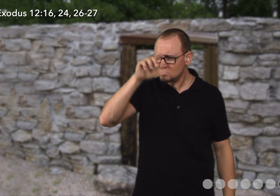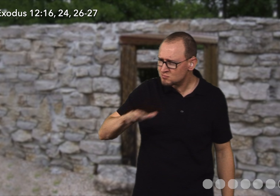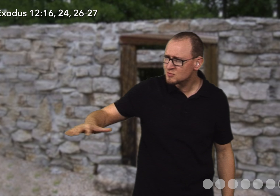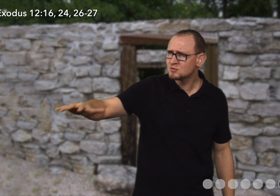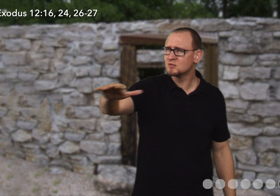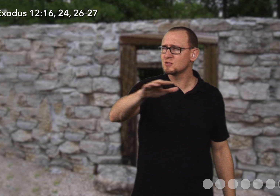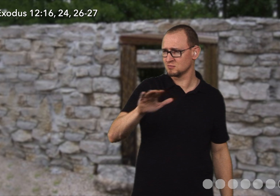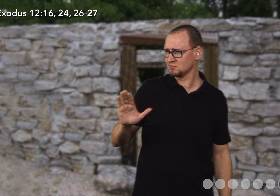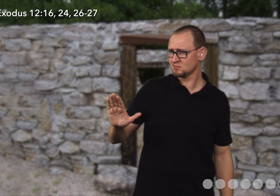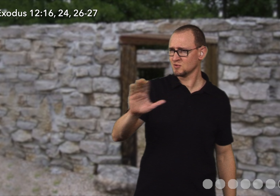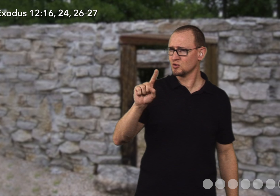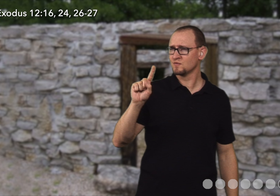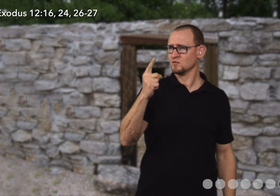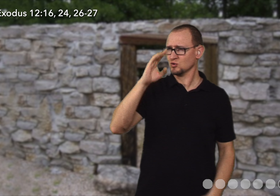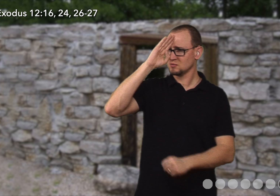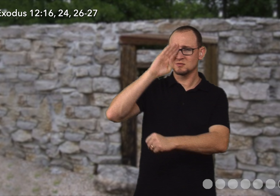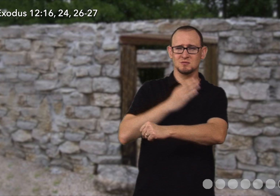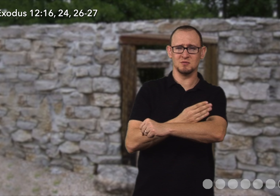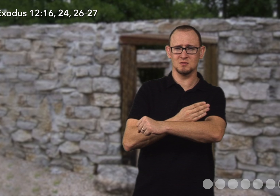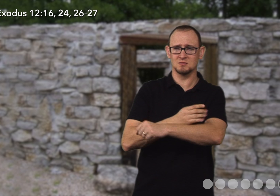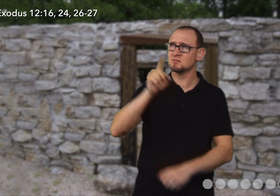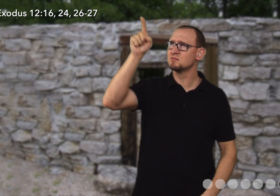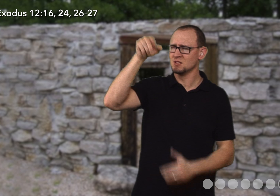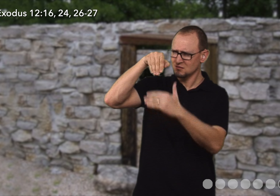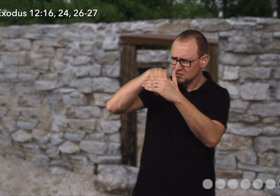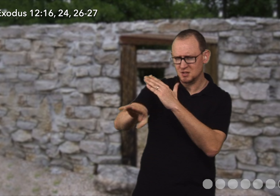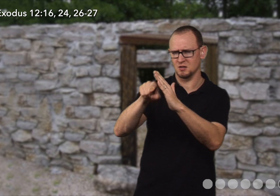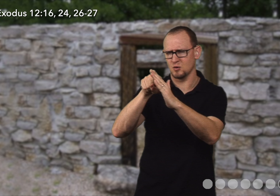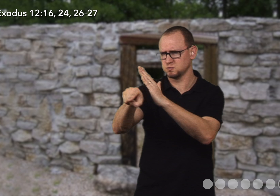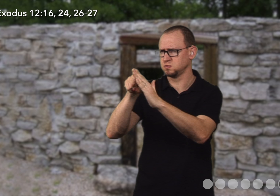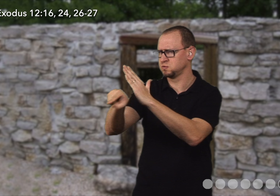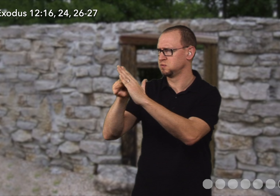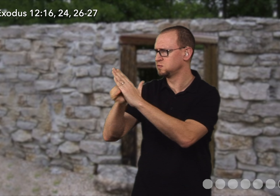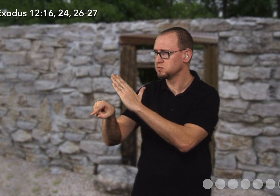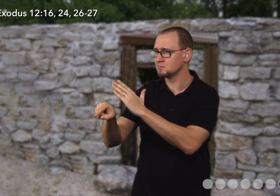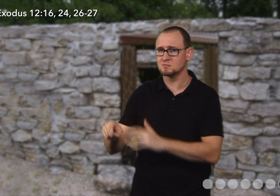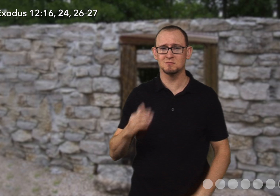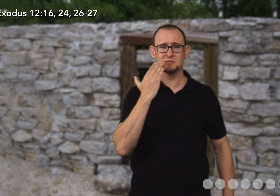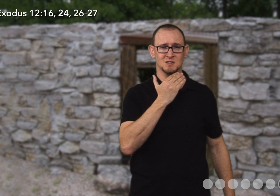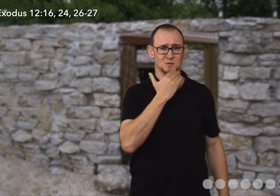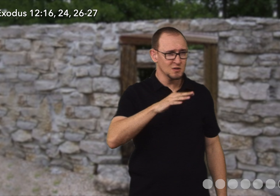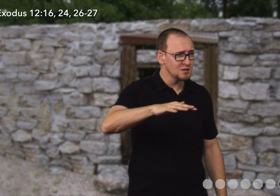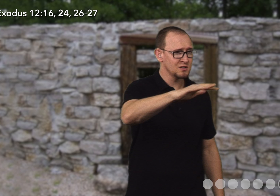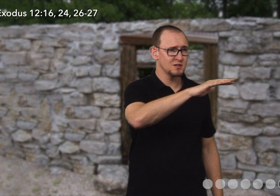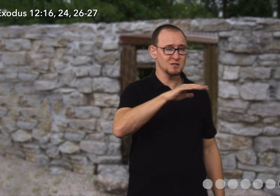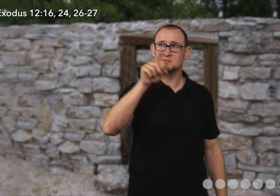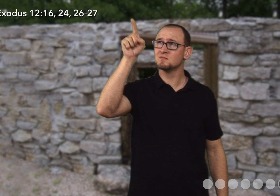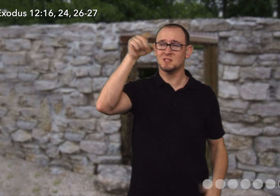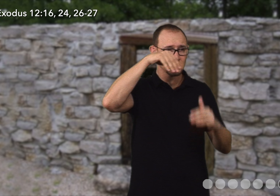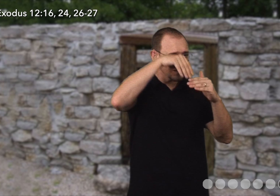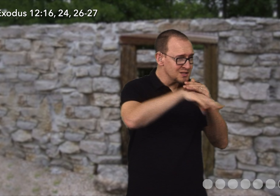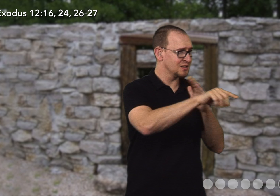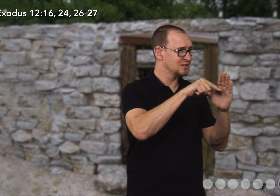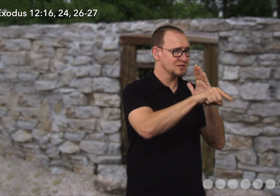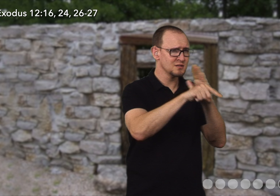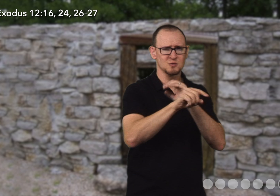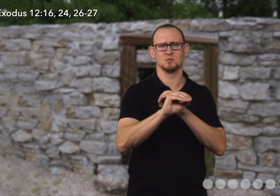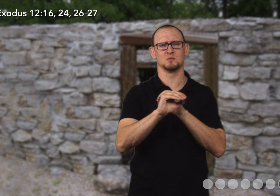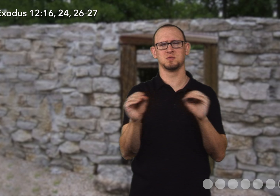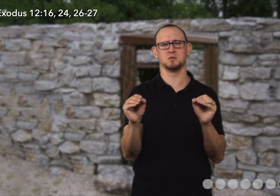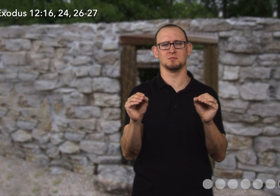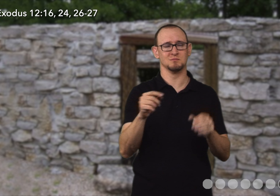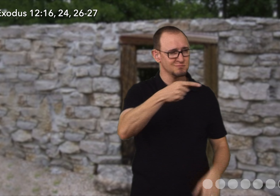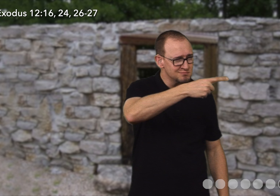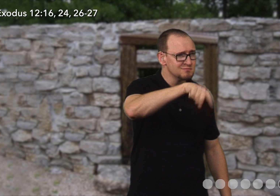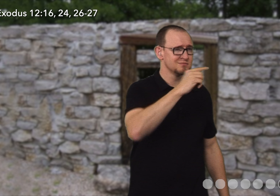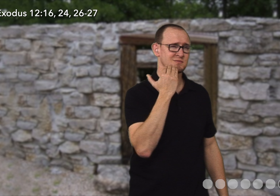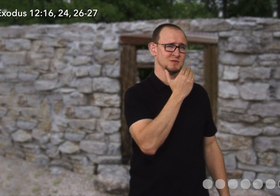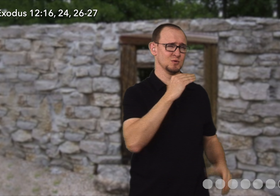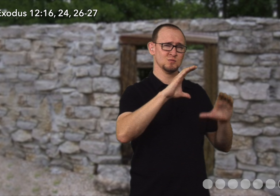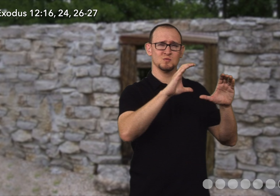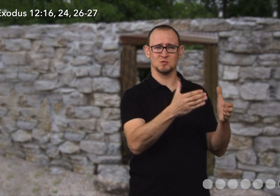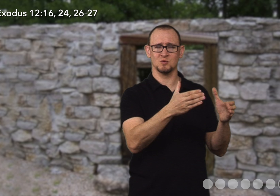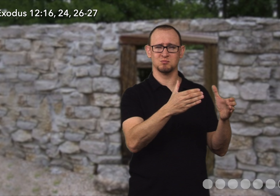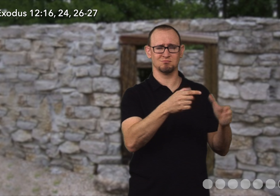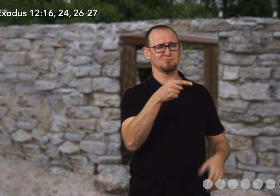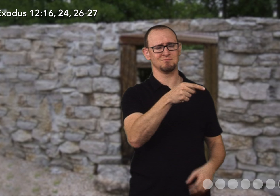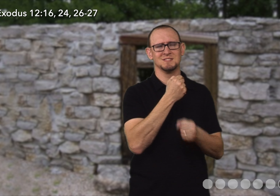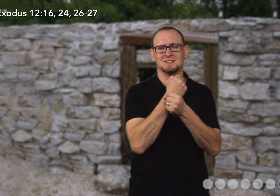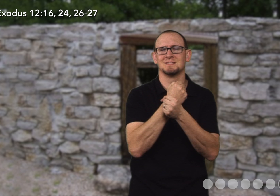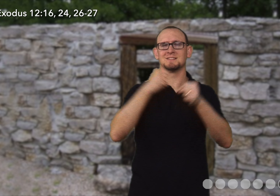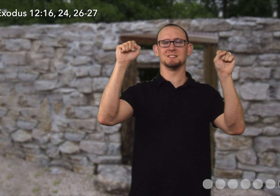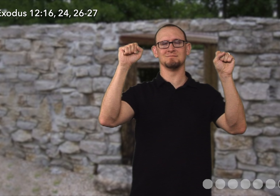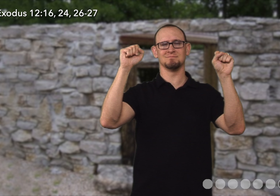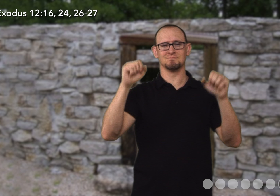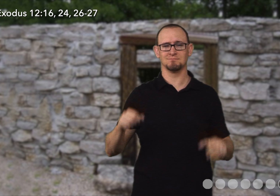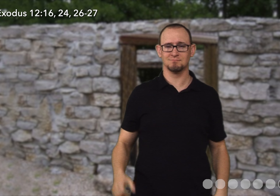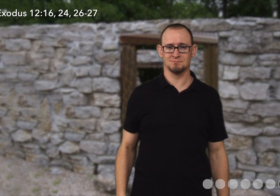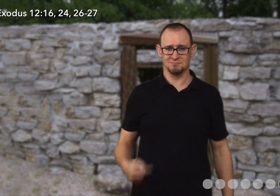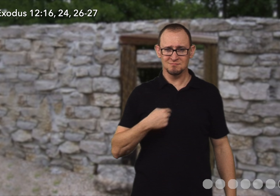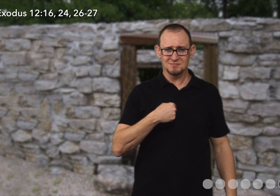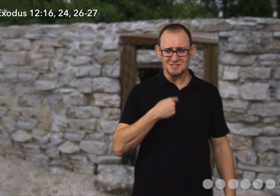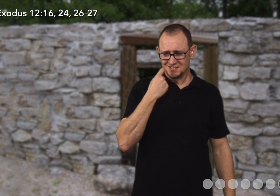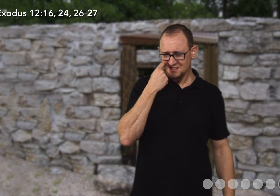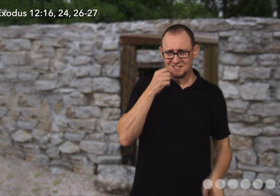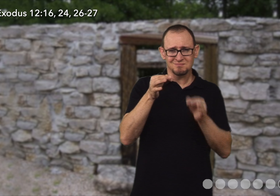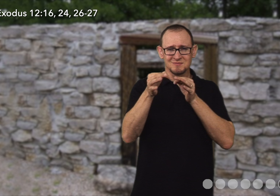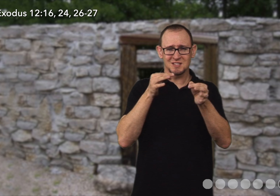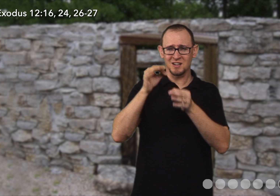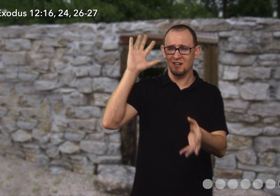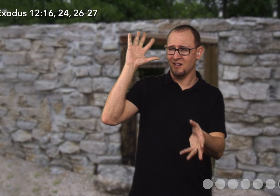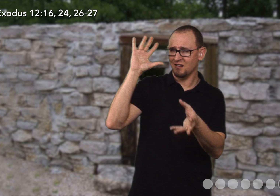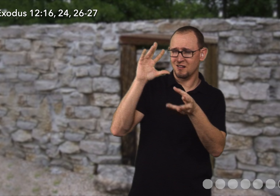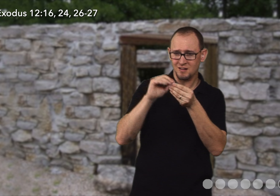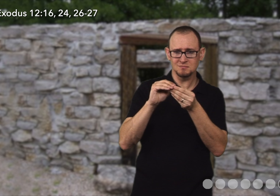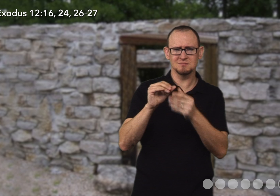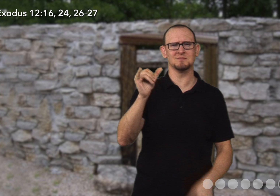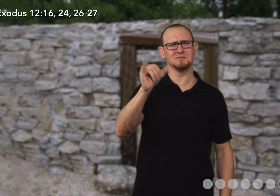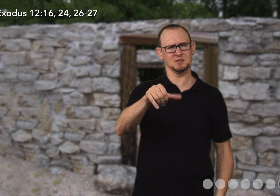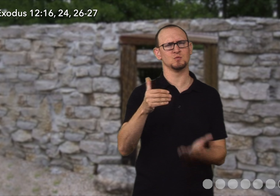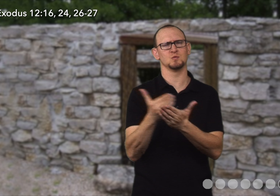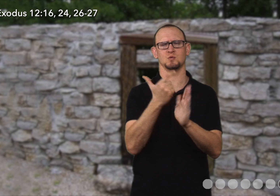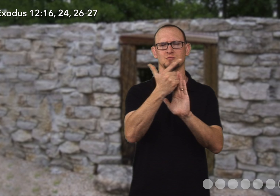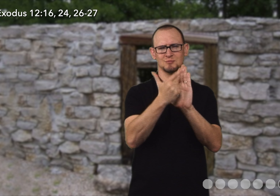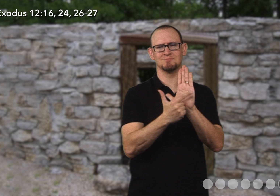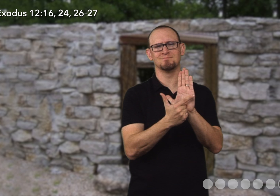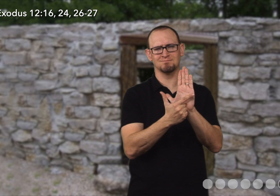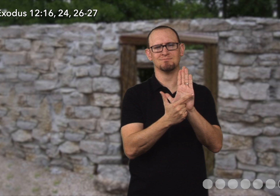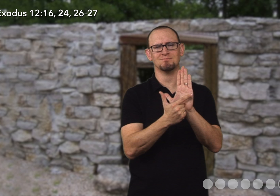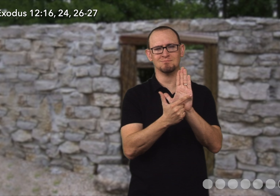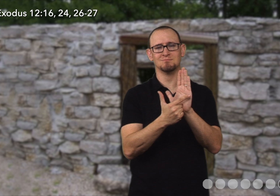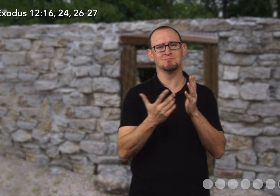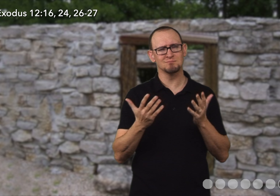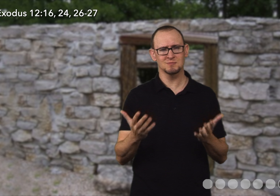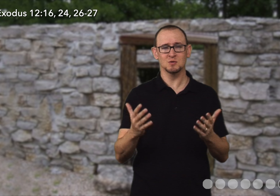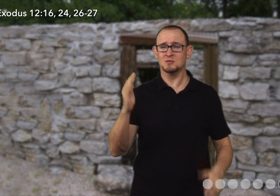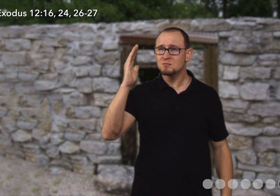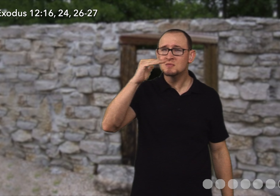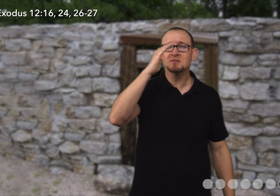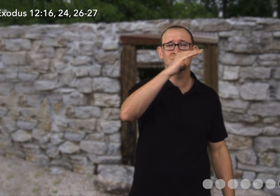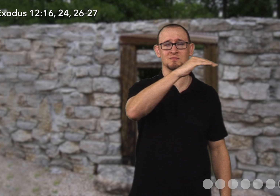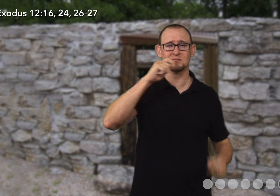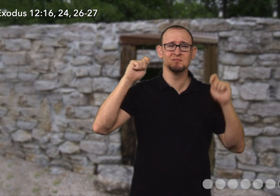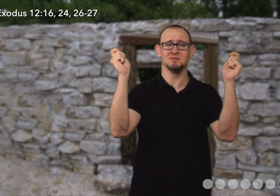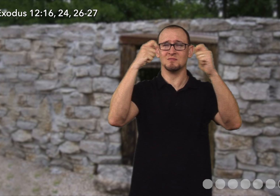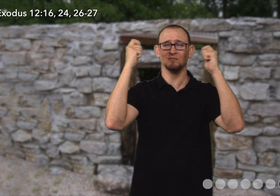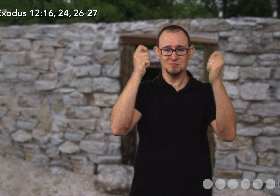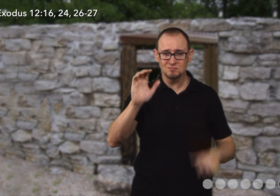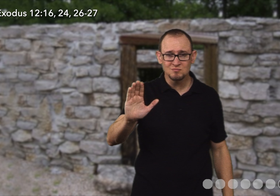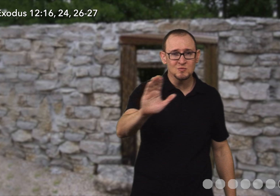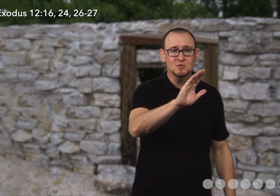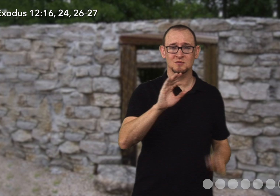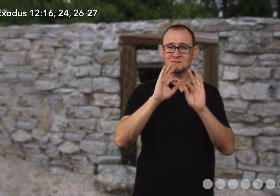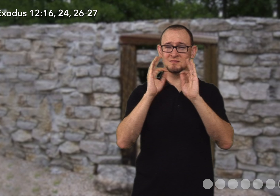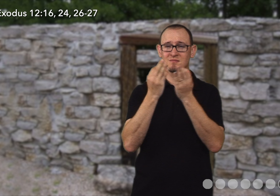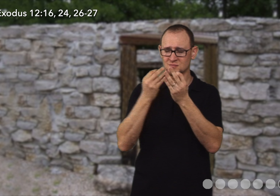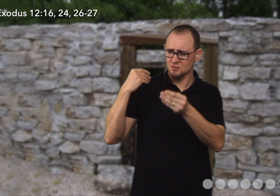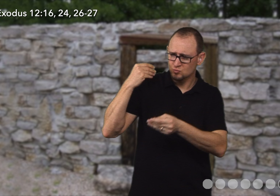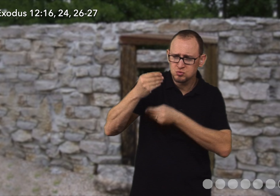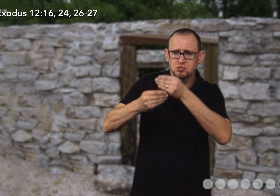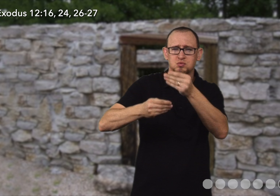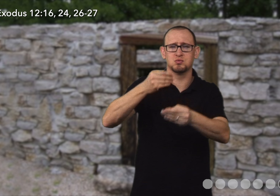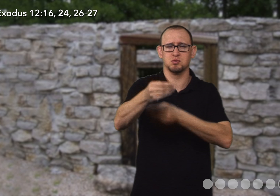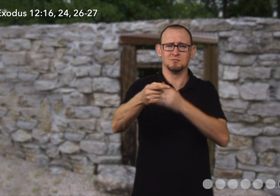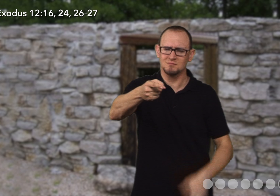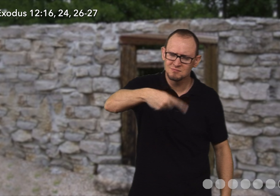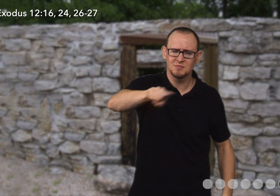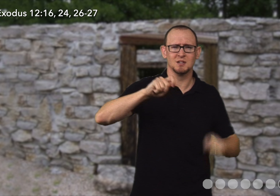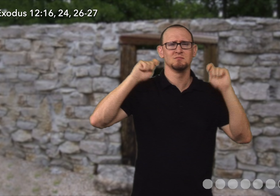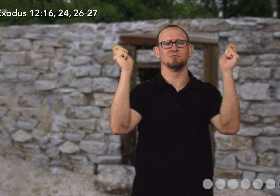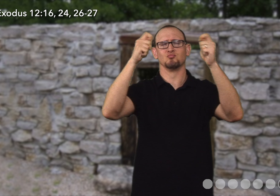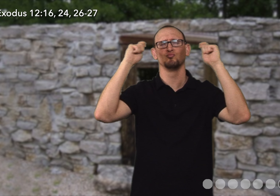And you are to keep this command as a permanent statute for you and your descendants.